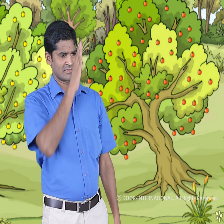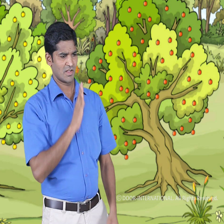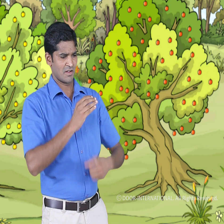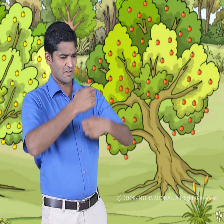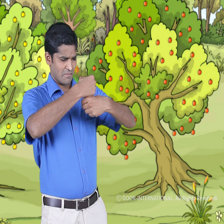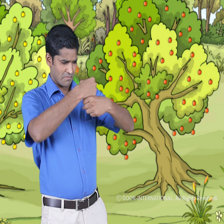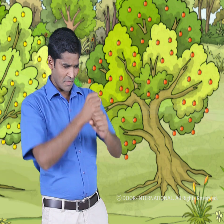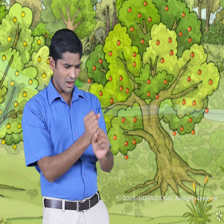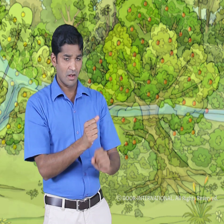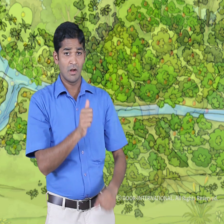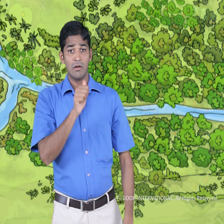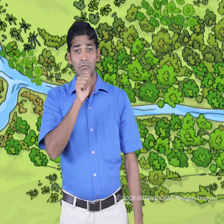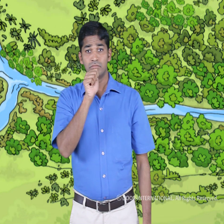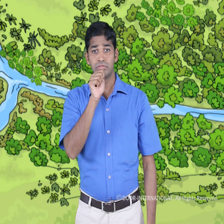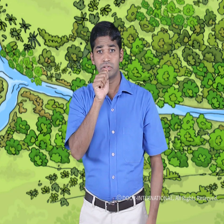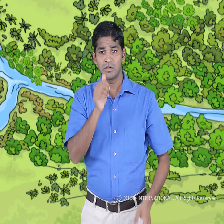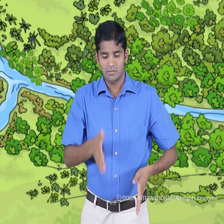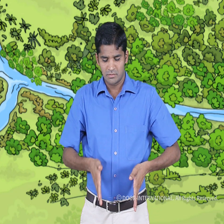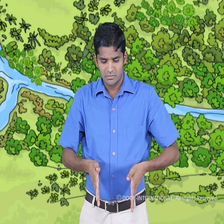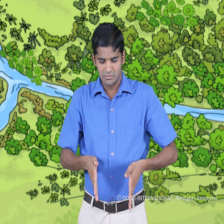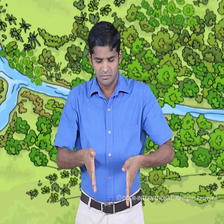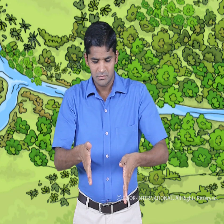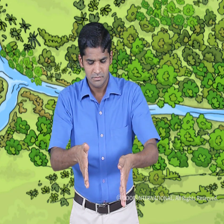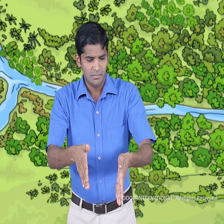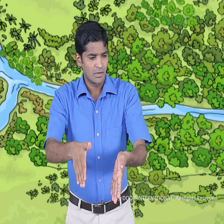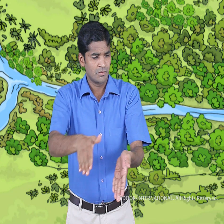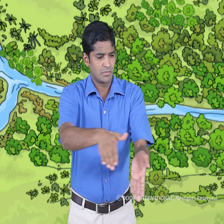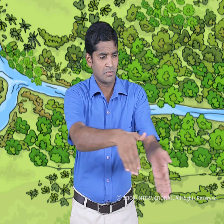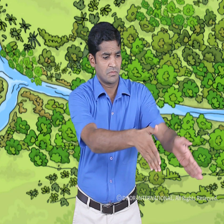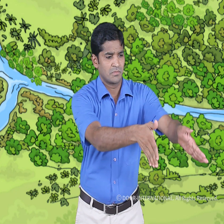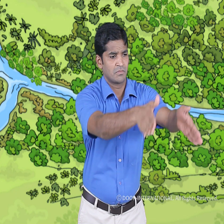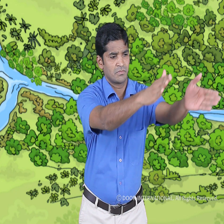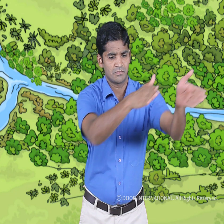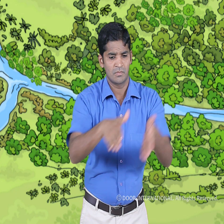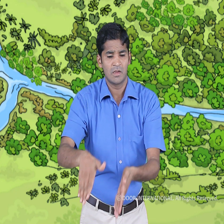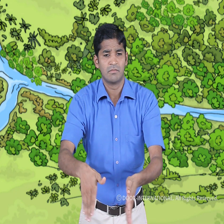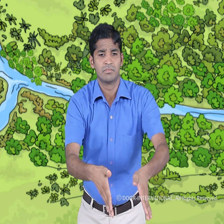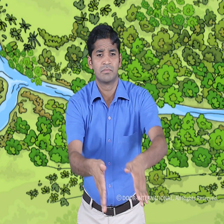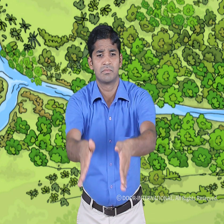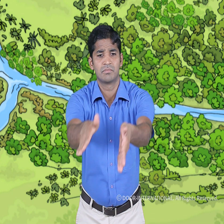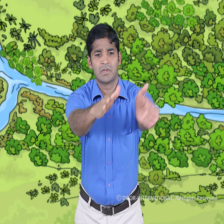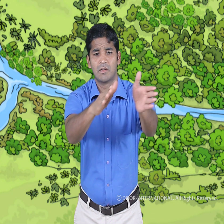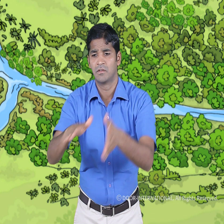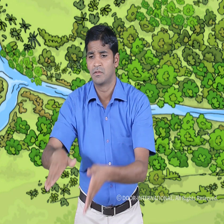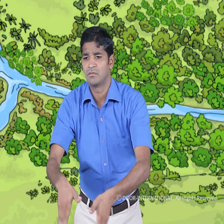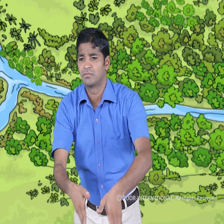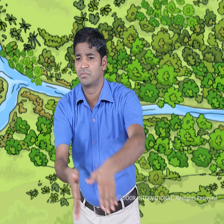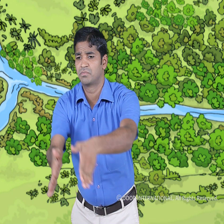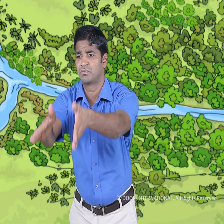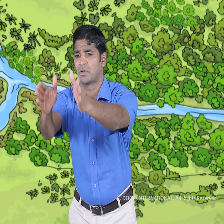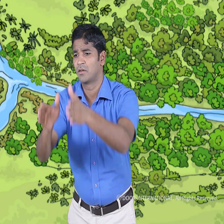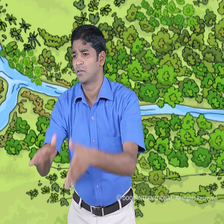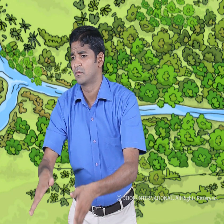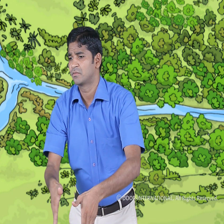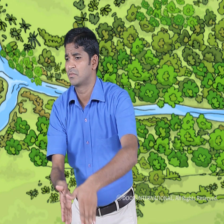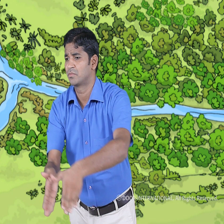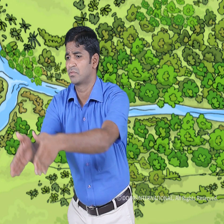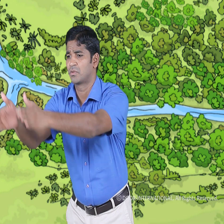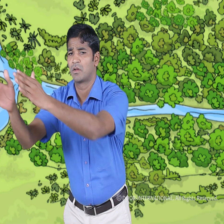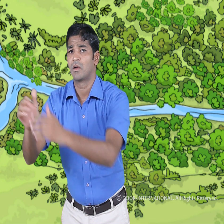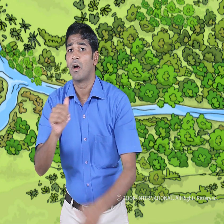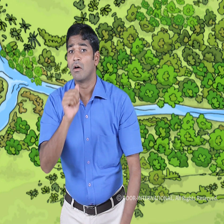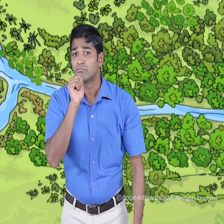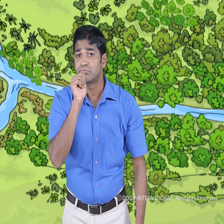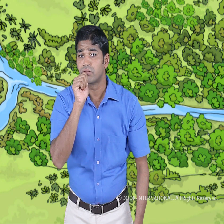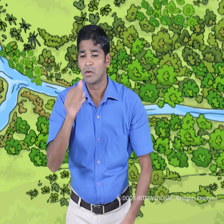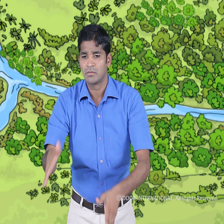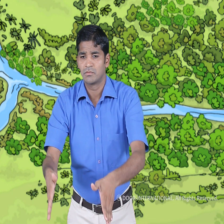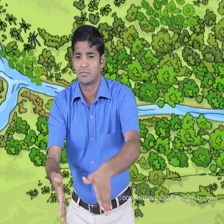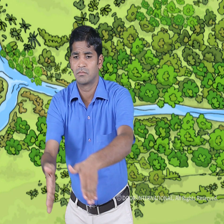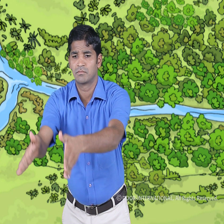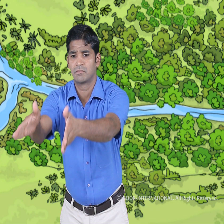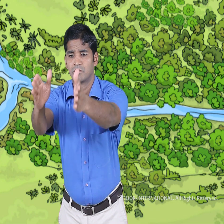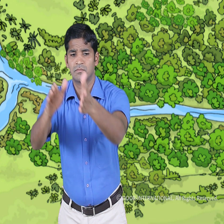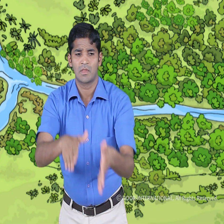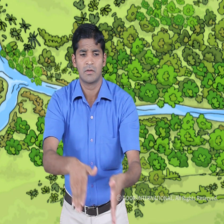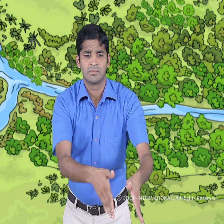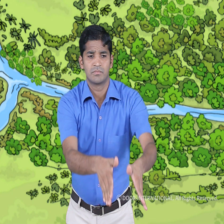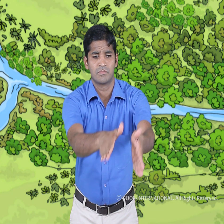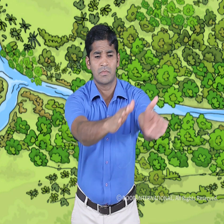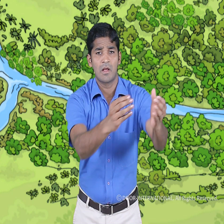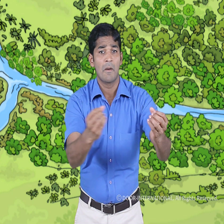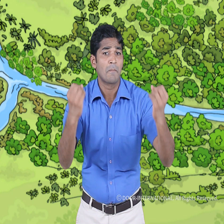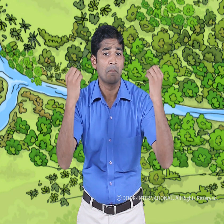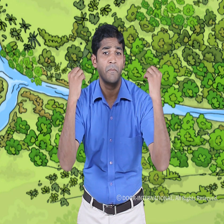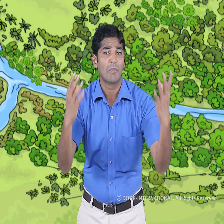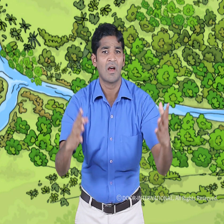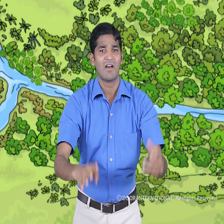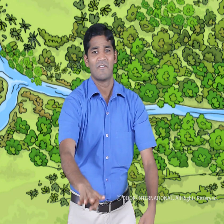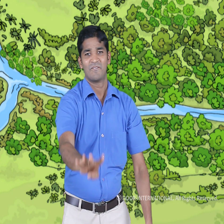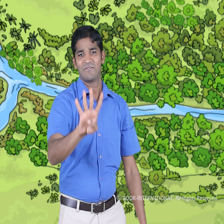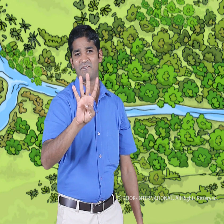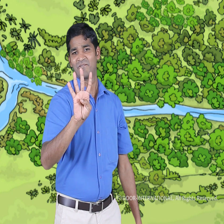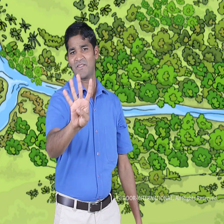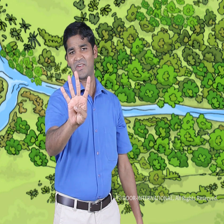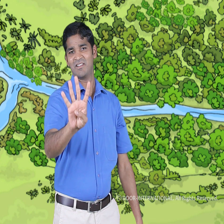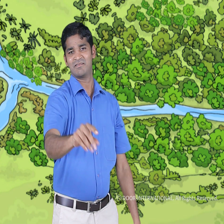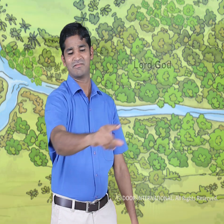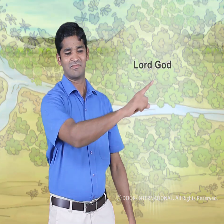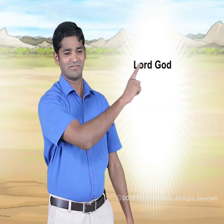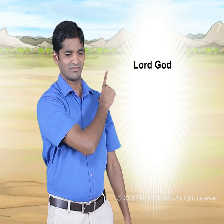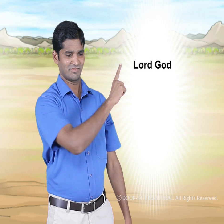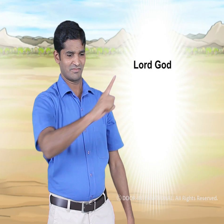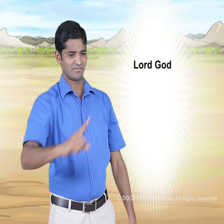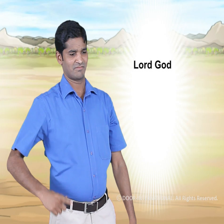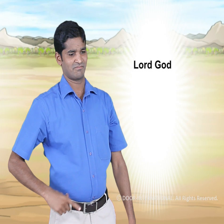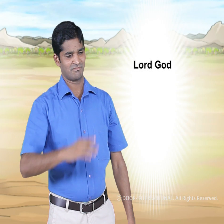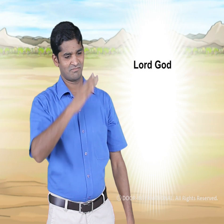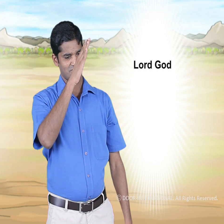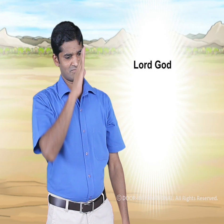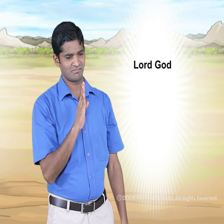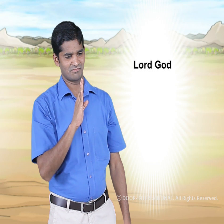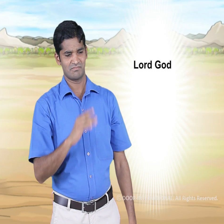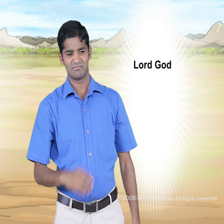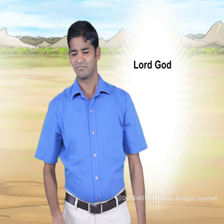Now a river flowed out of Eden to water the garden, and from there it branched into four headwaters: The name of the first river is Pishon; it winds through the whole land of Havilah, where there is gold. And the gold of that land is pure, and bdellium and onyx are found there. The name of the second river is Gihon; it winds through the whole land of Cush. The name of the third river is Hiddekel; it runs along the east side of Assyria. And the fourth river is the Euphrates.